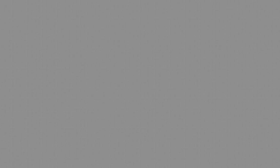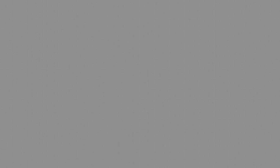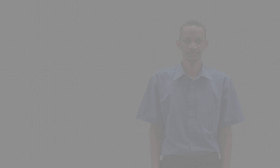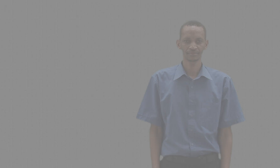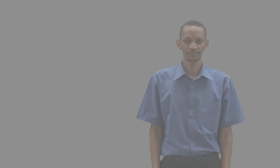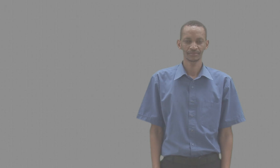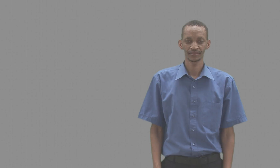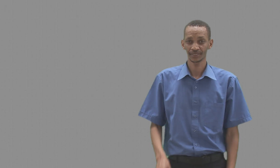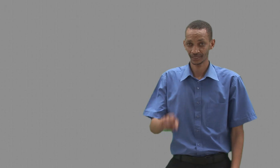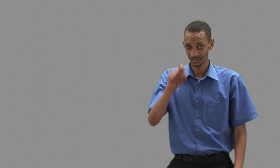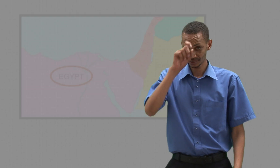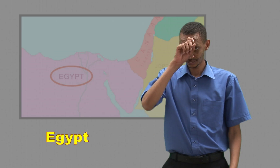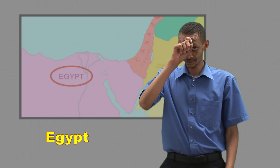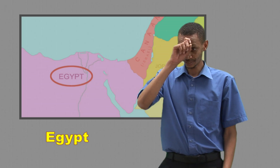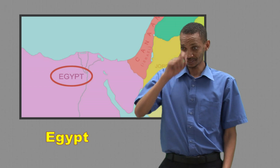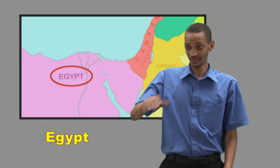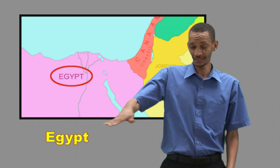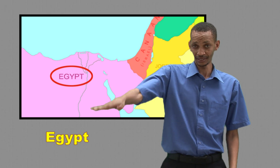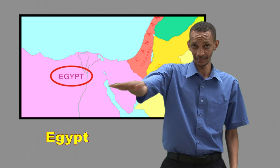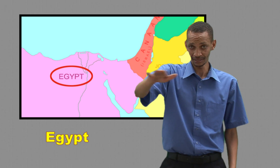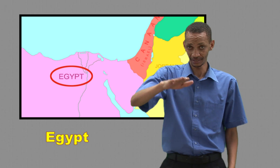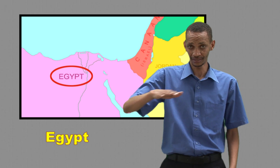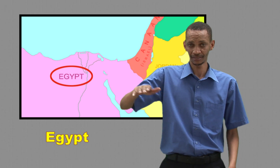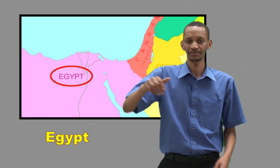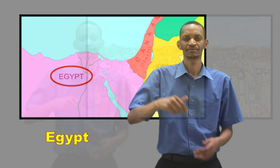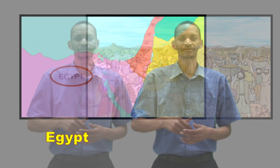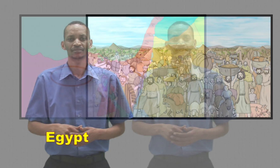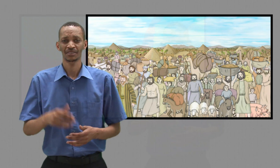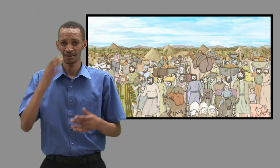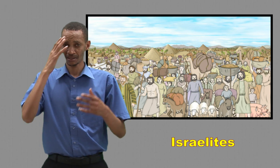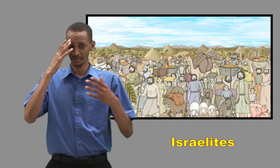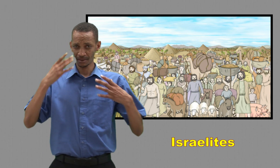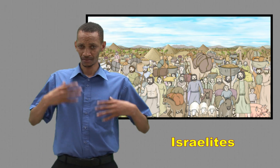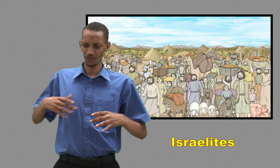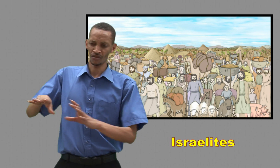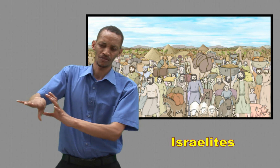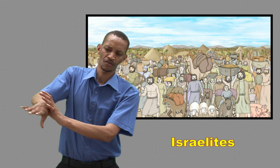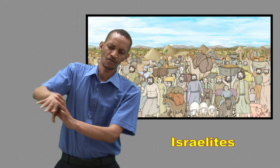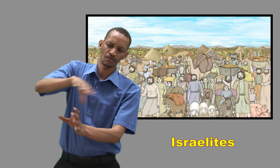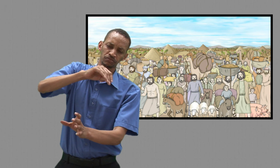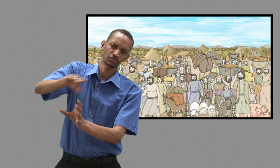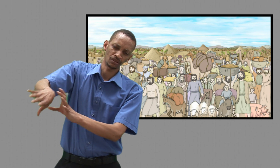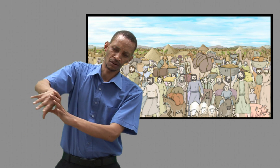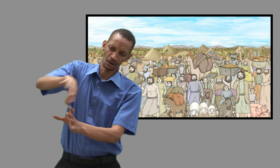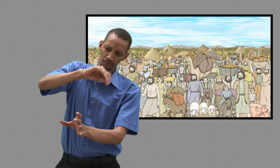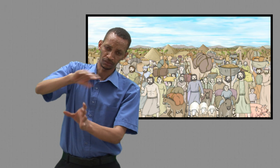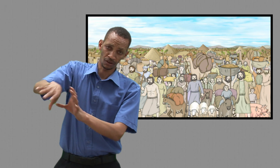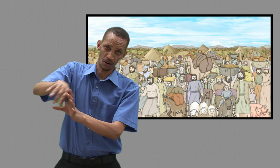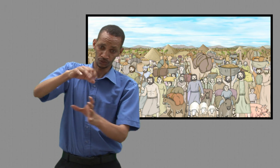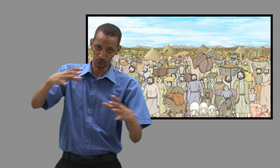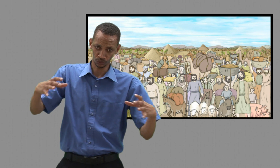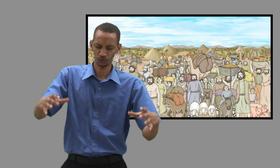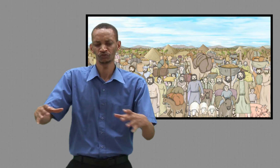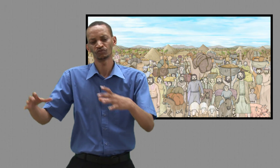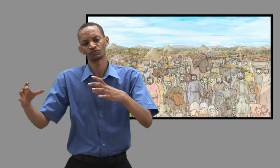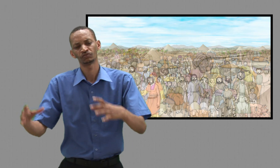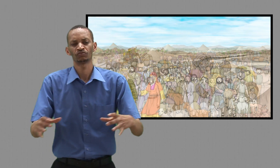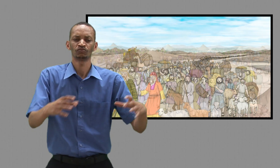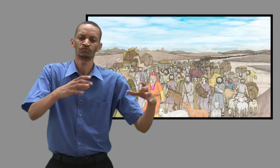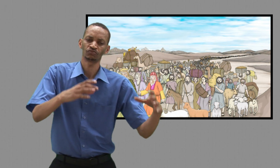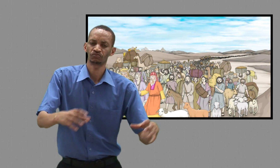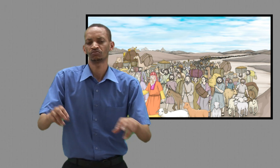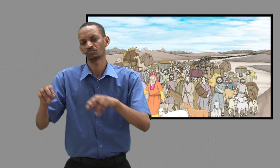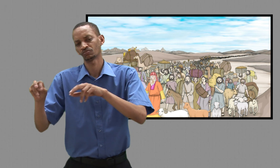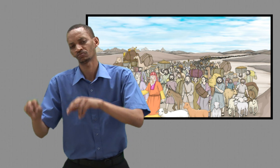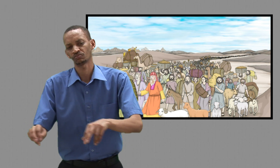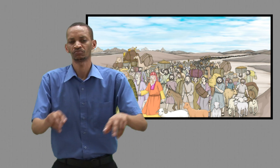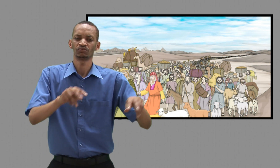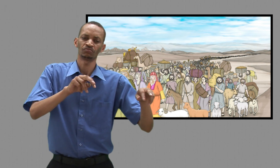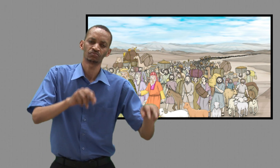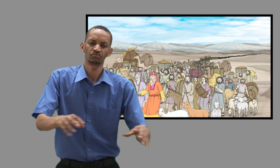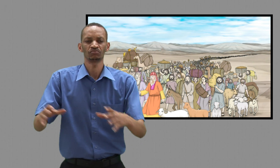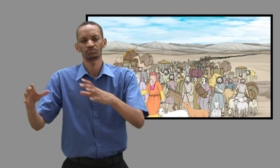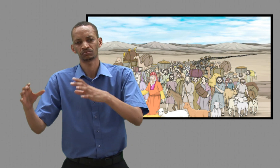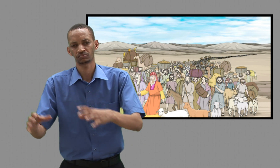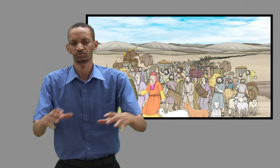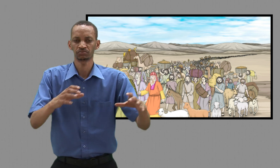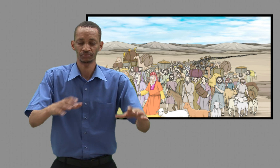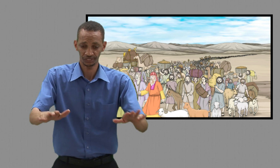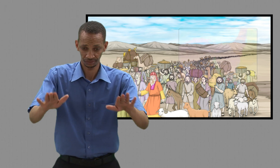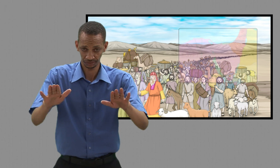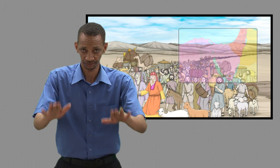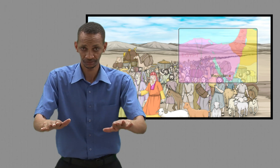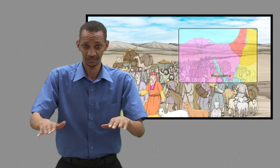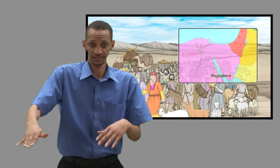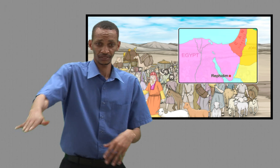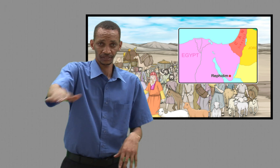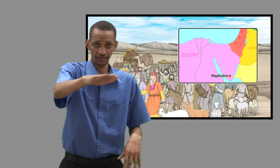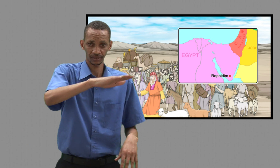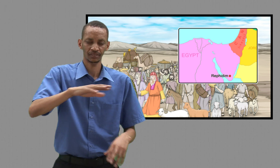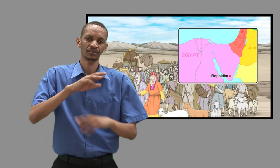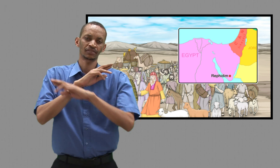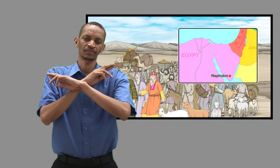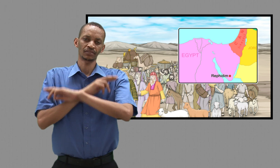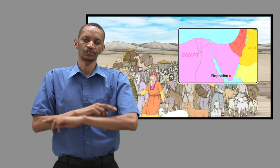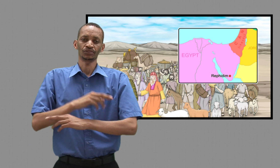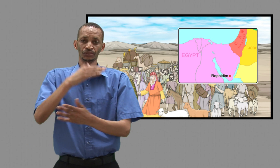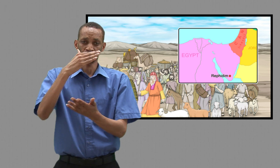In the third month, on the same day of the month that the Israelites had left the land of Egypt, they came to the Wilderness of Sinai.